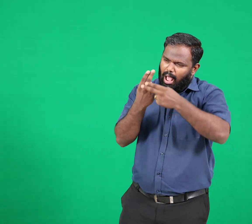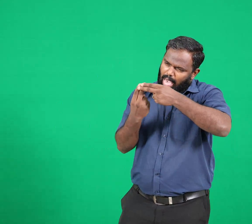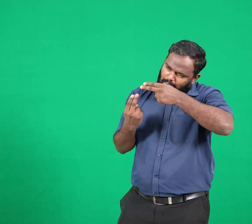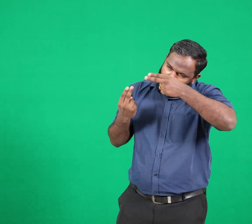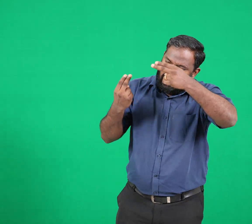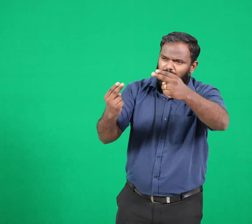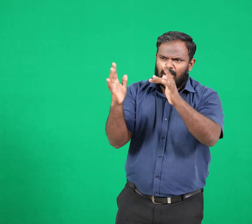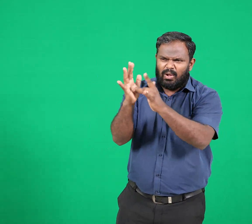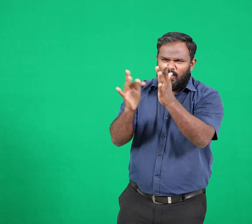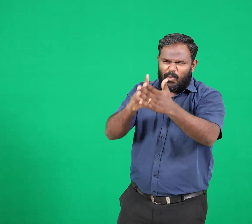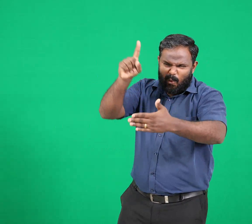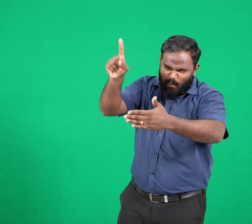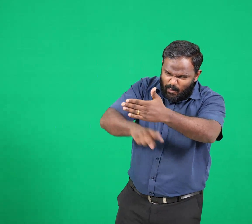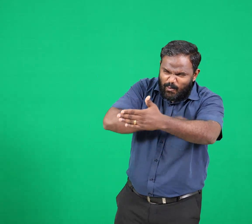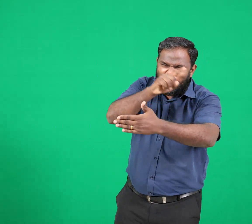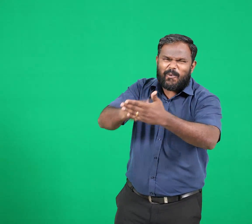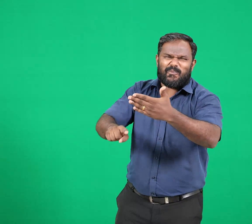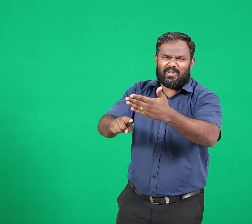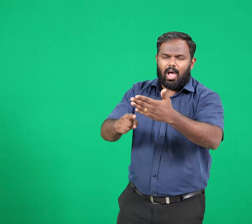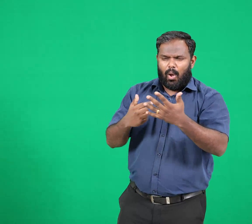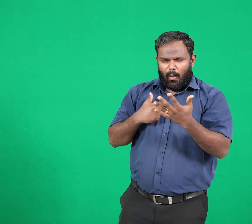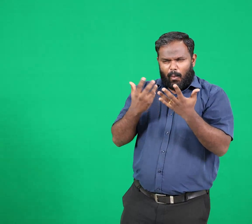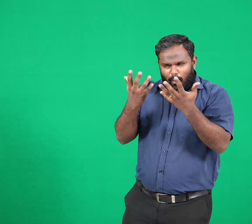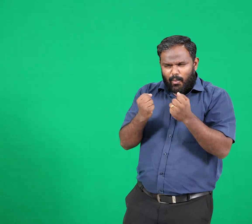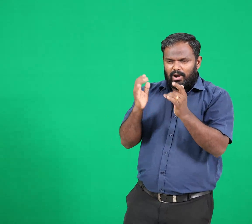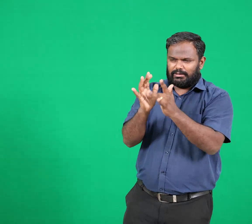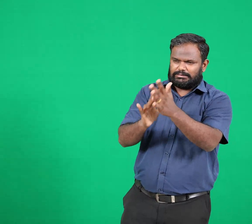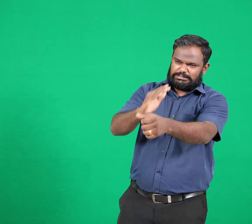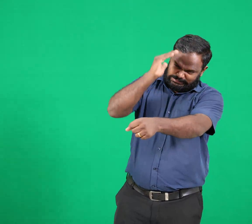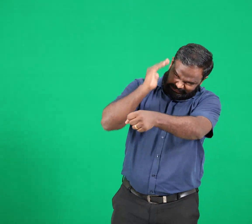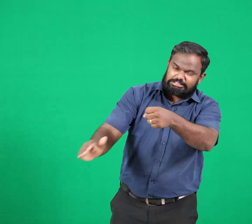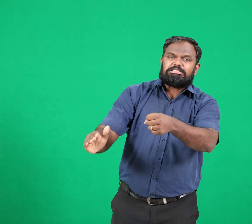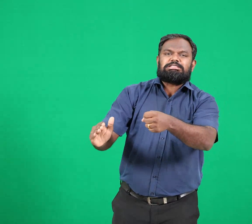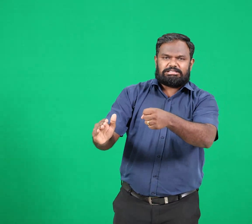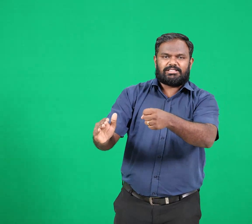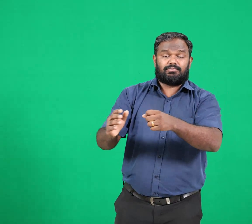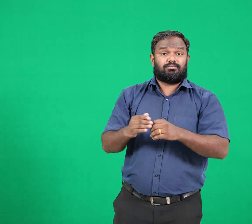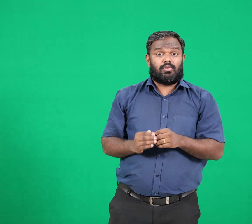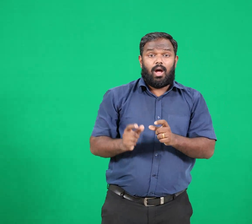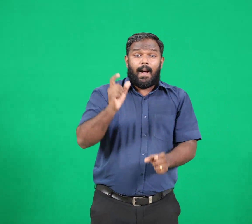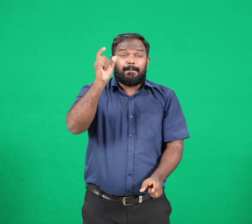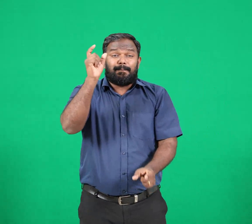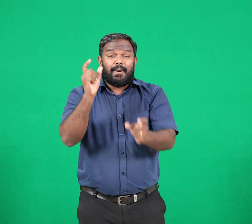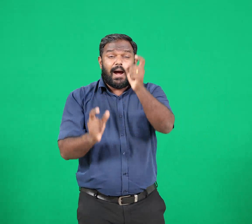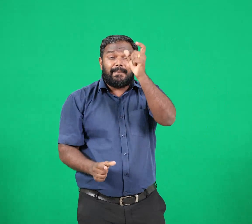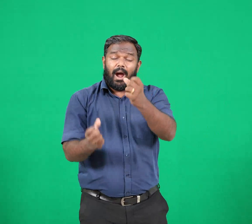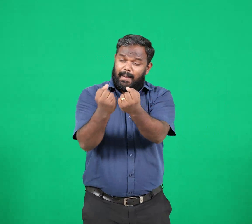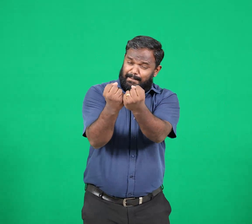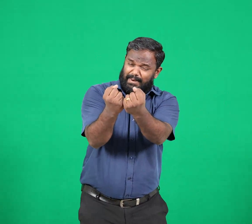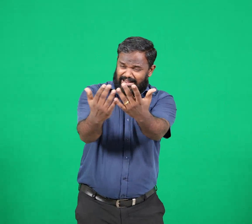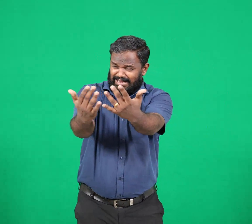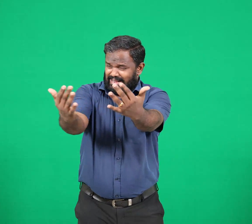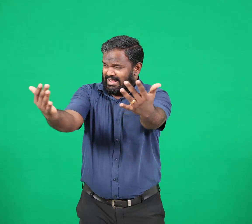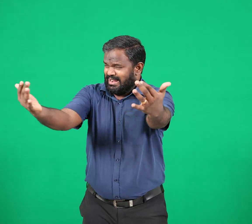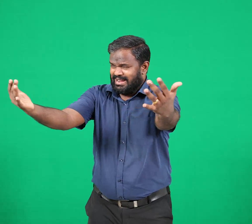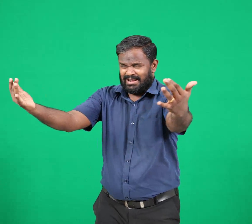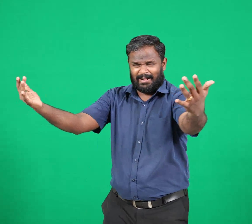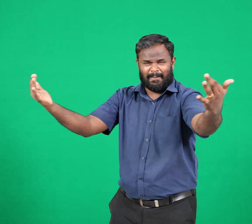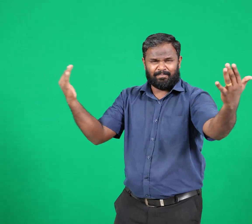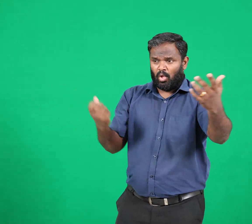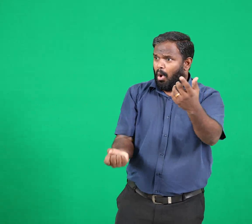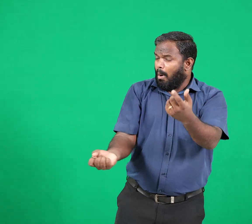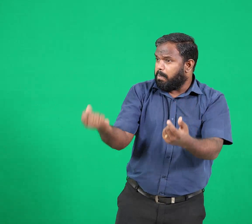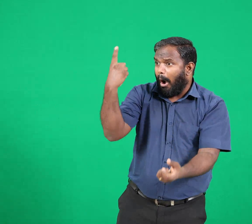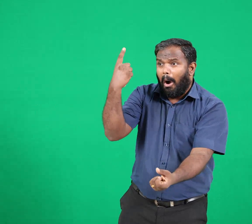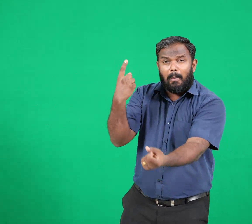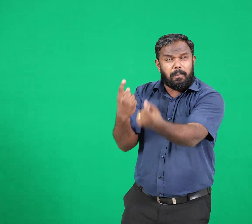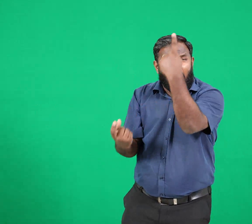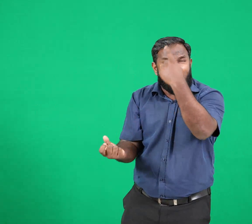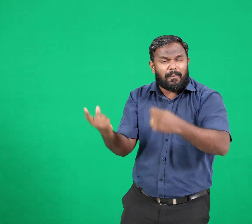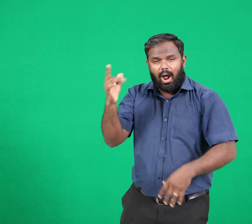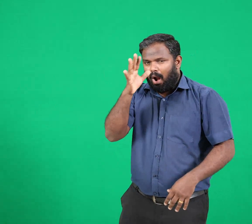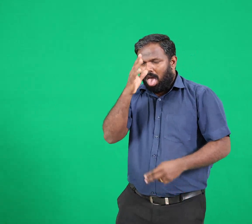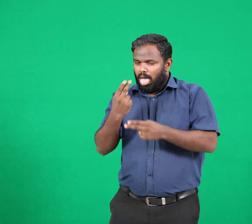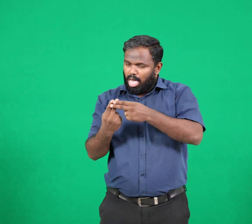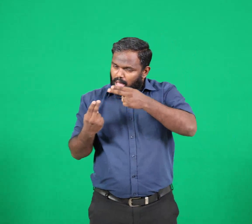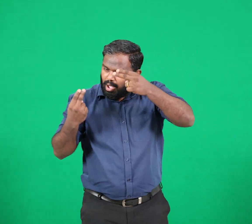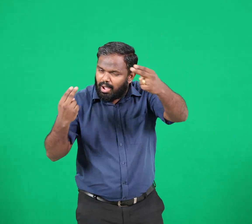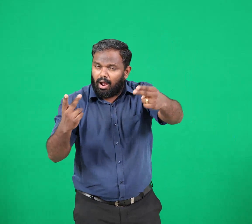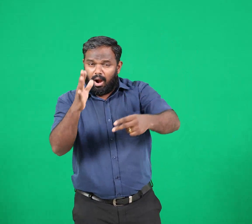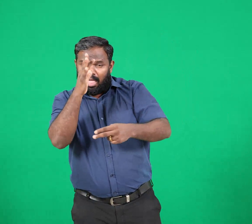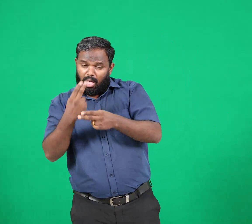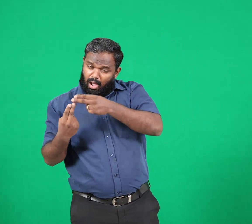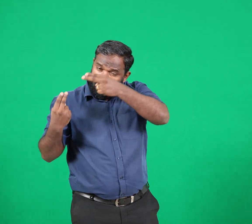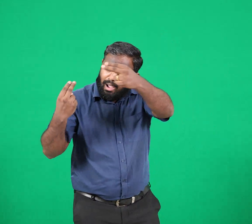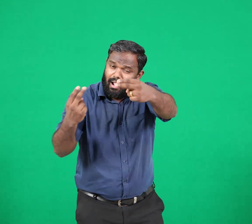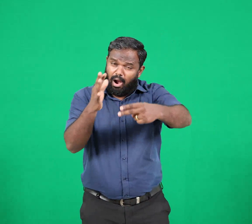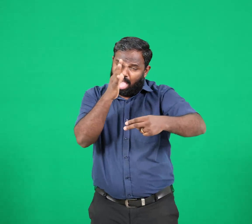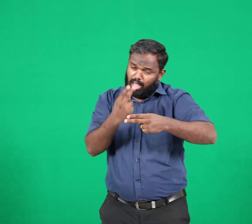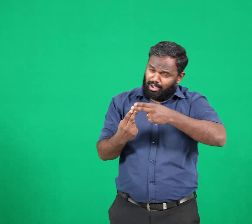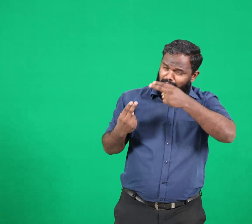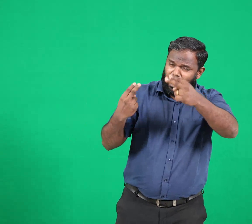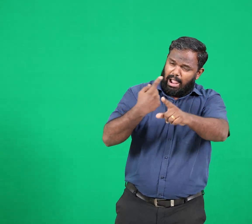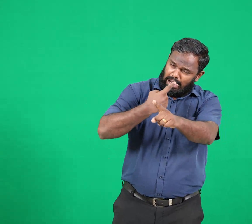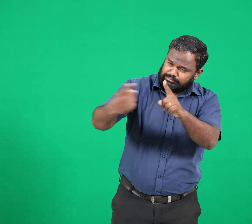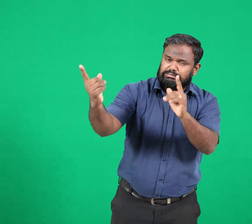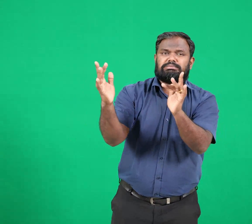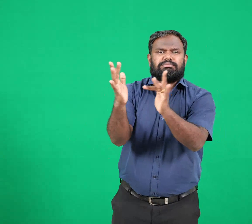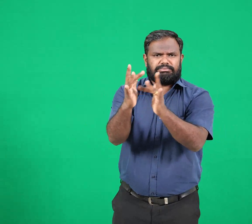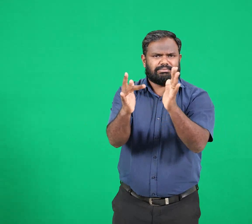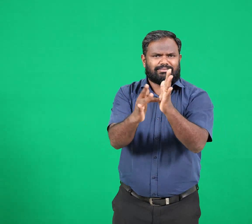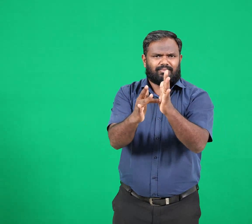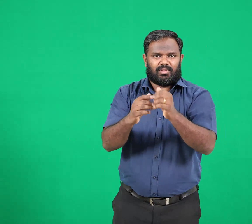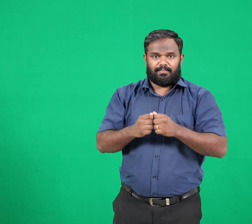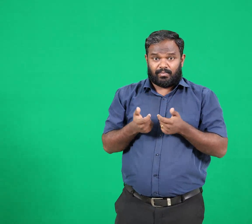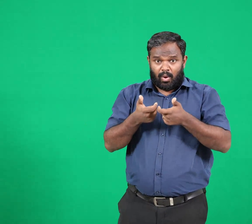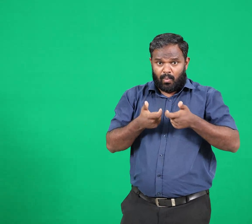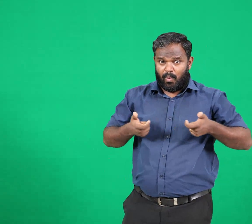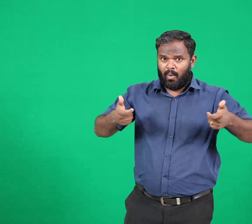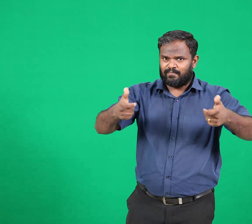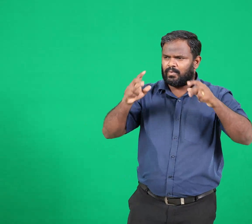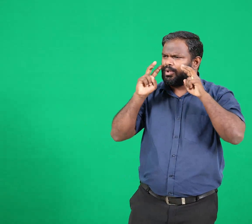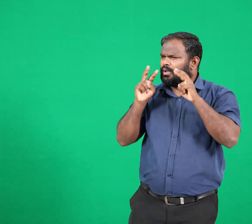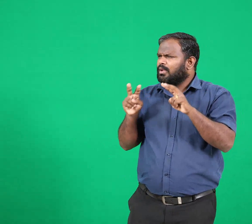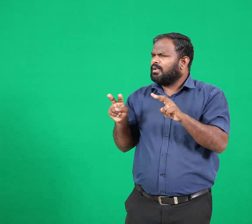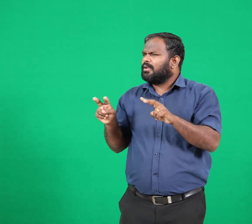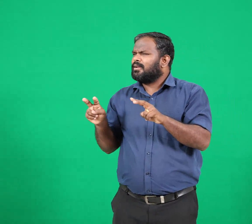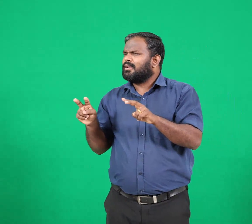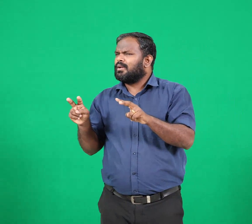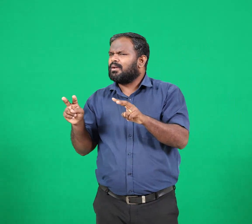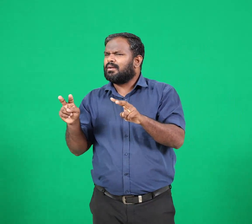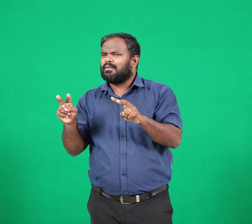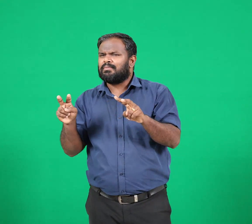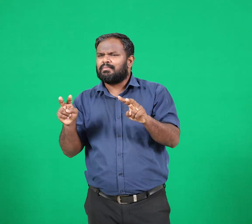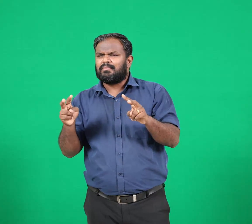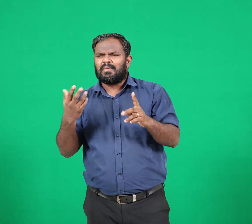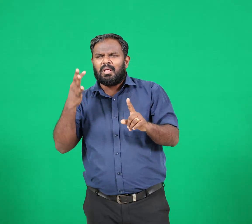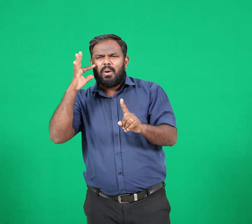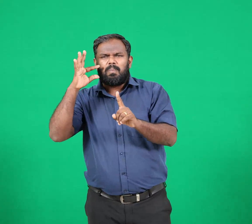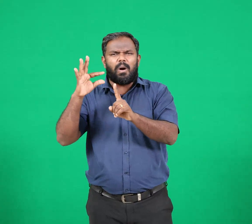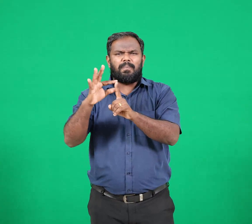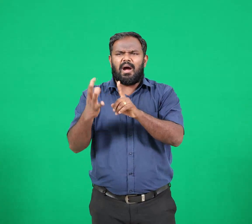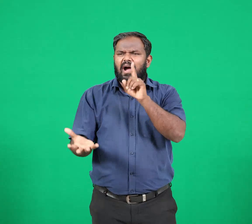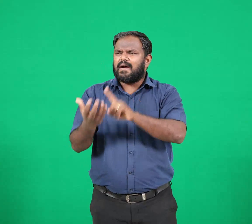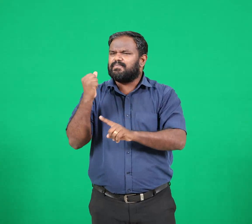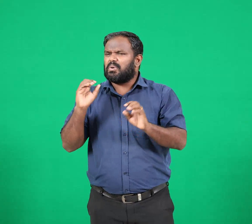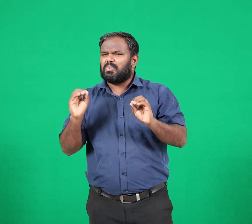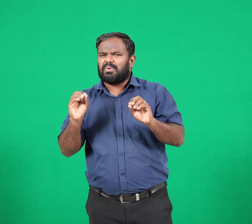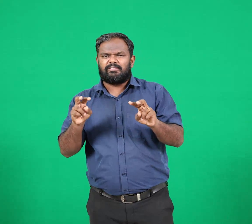But they did not find any, though many false witnesses came forward.